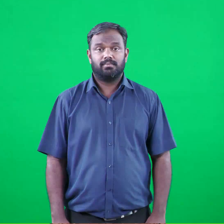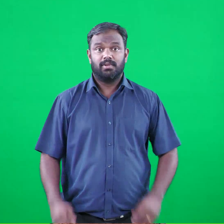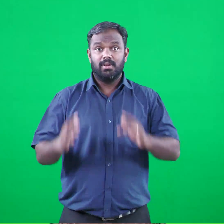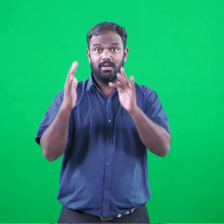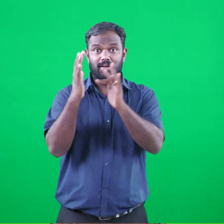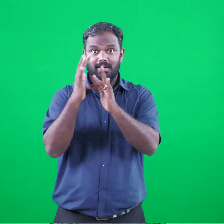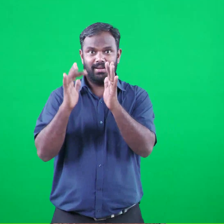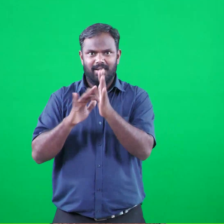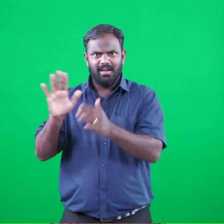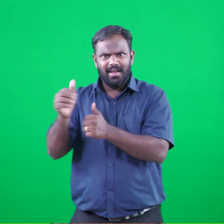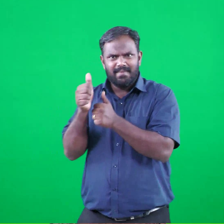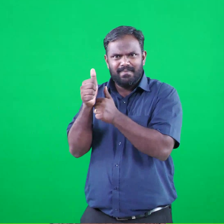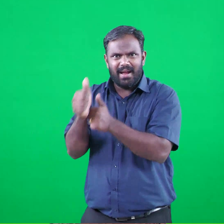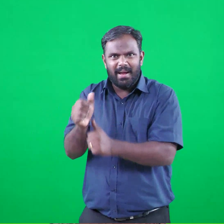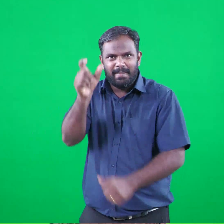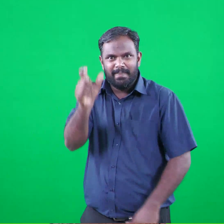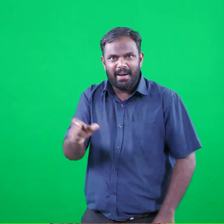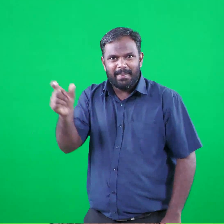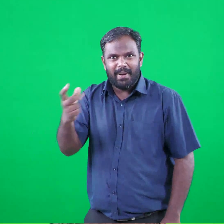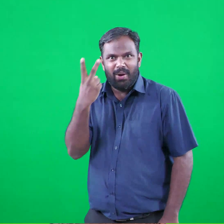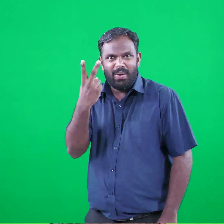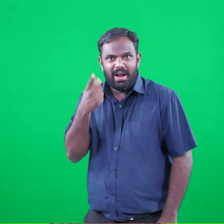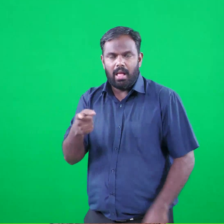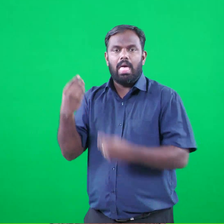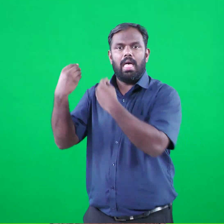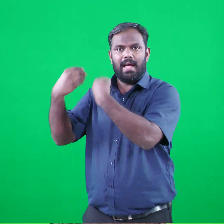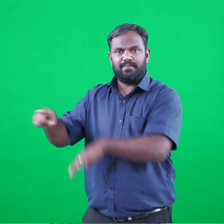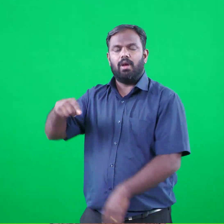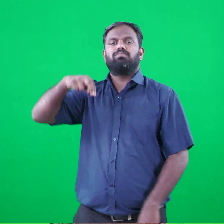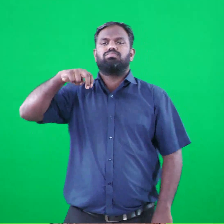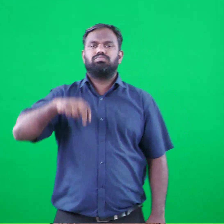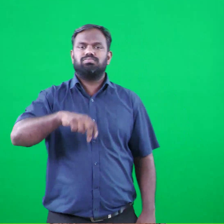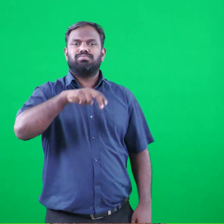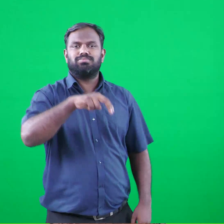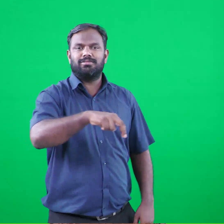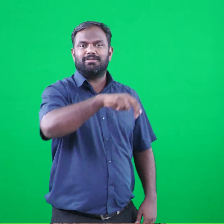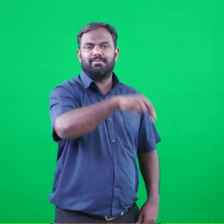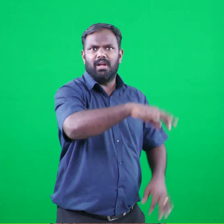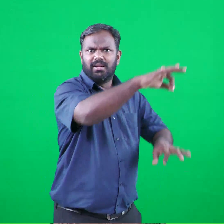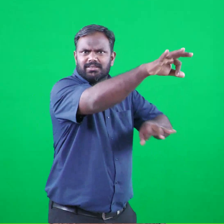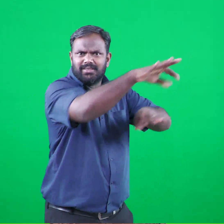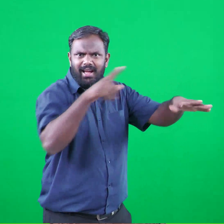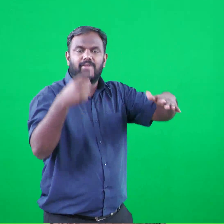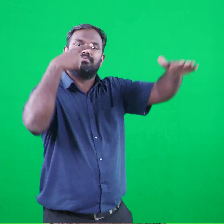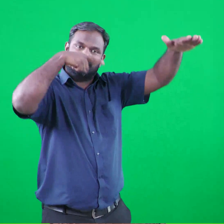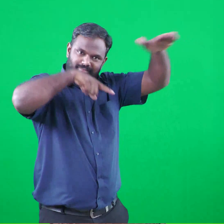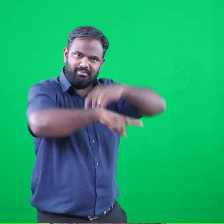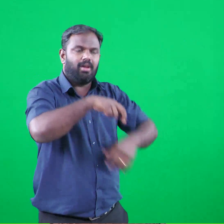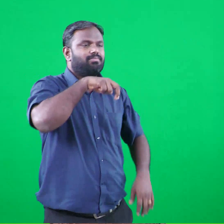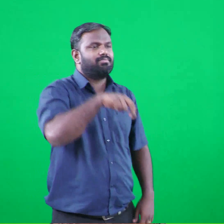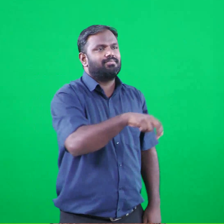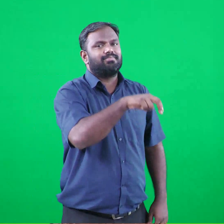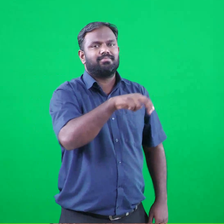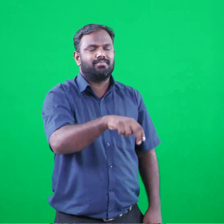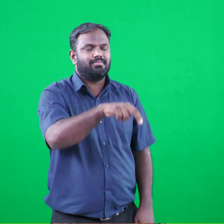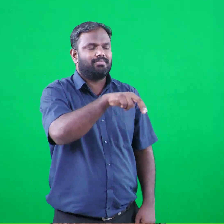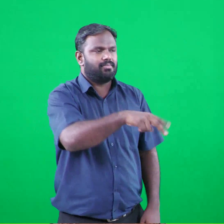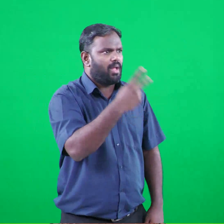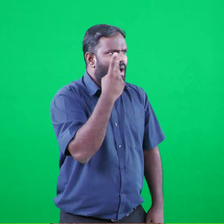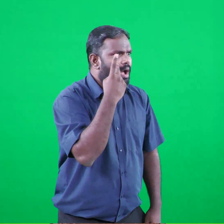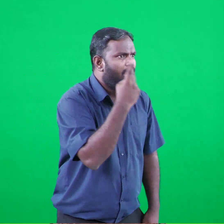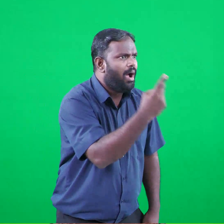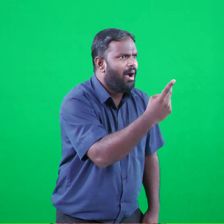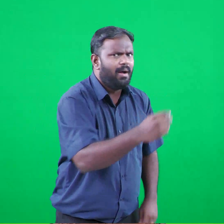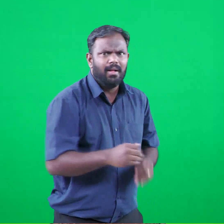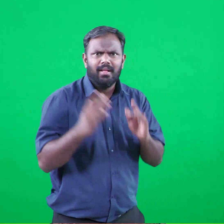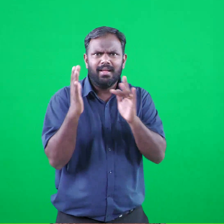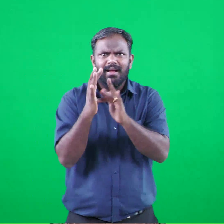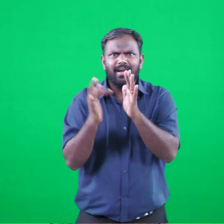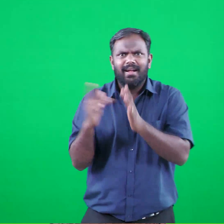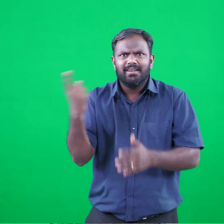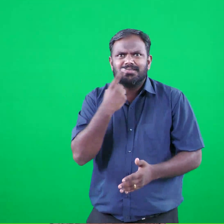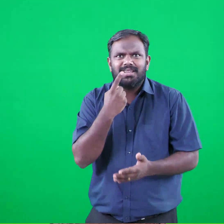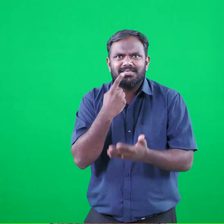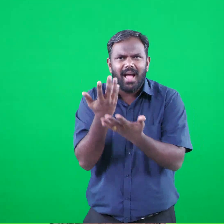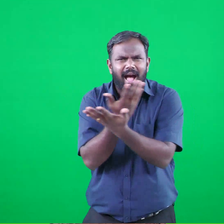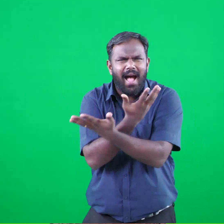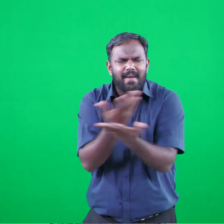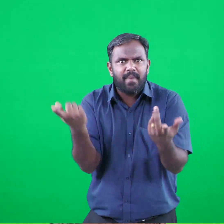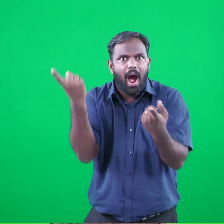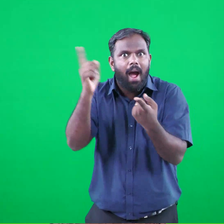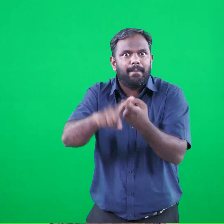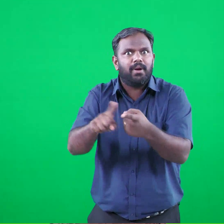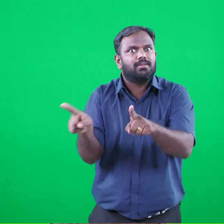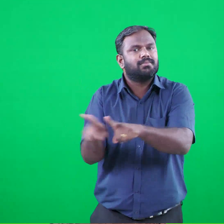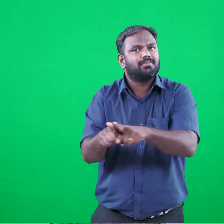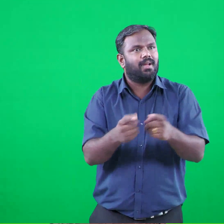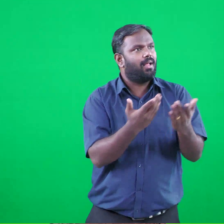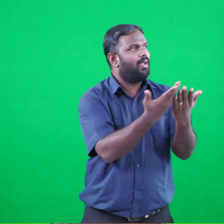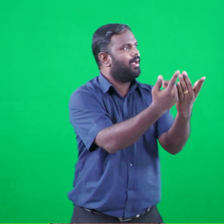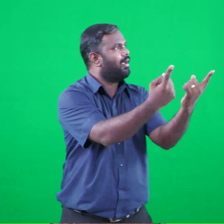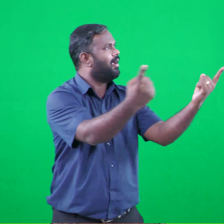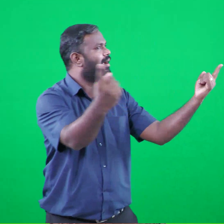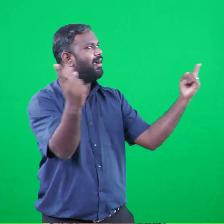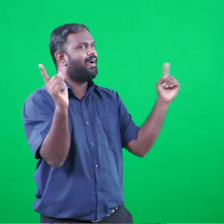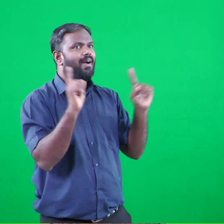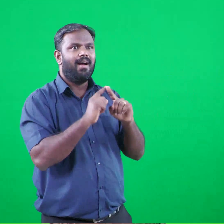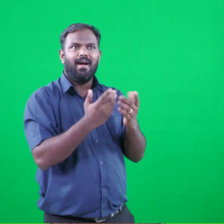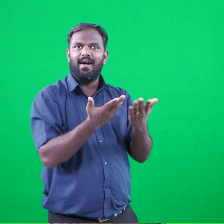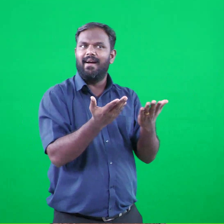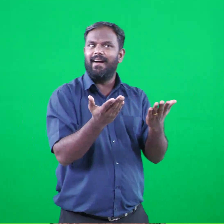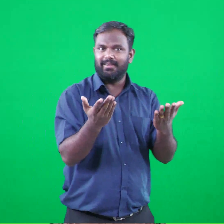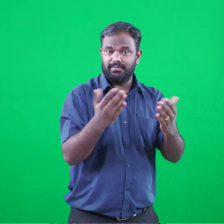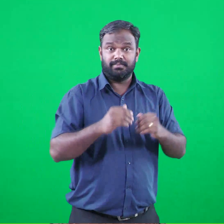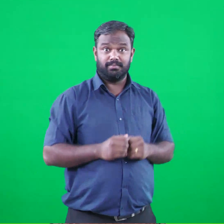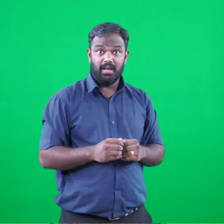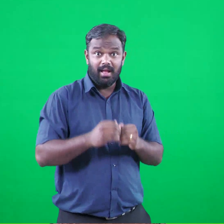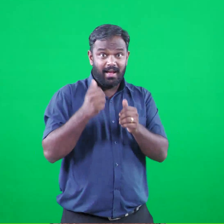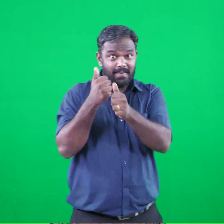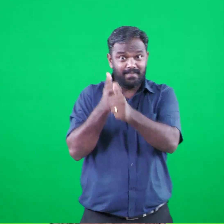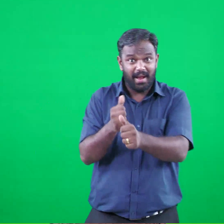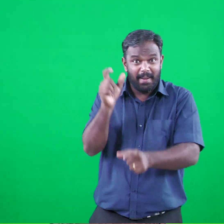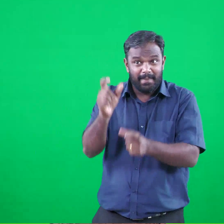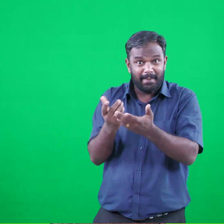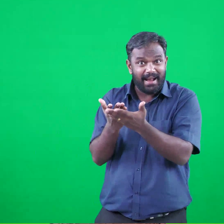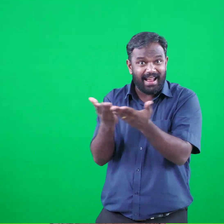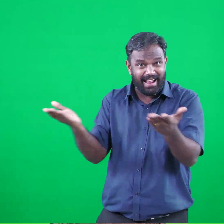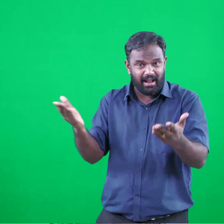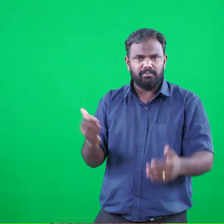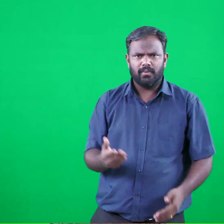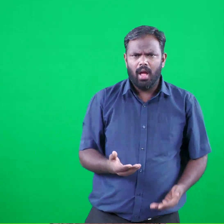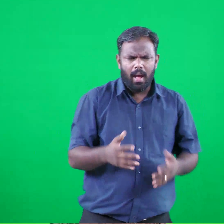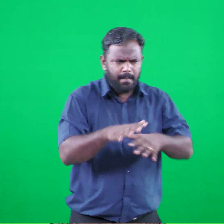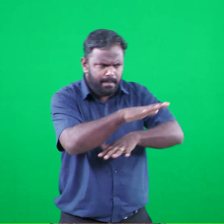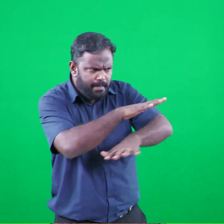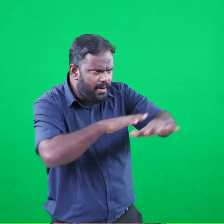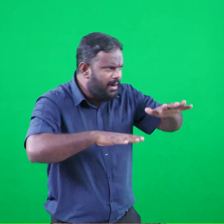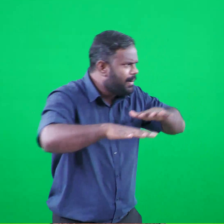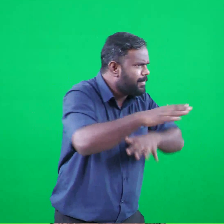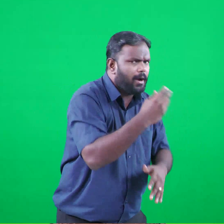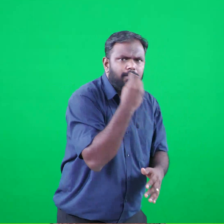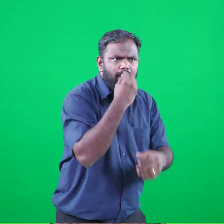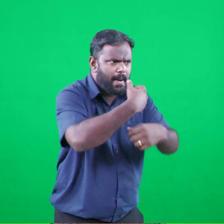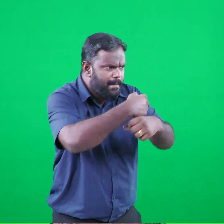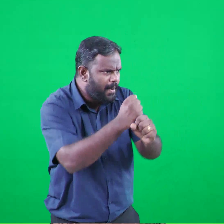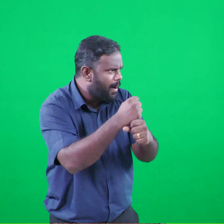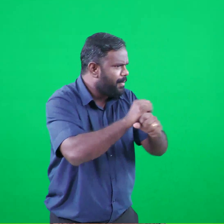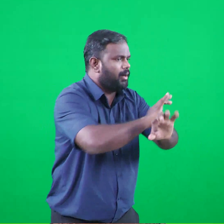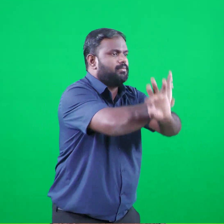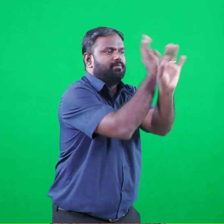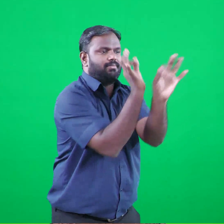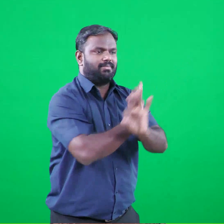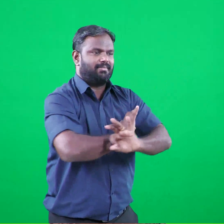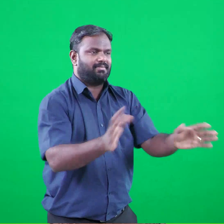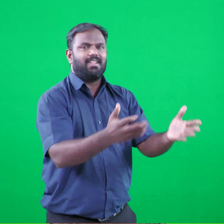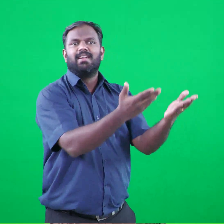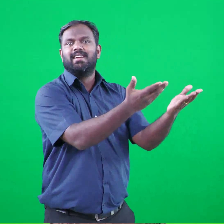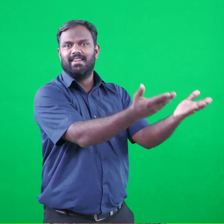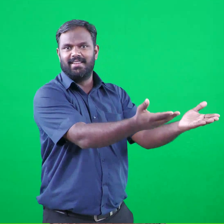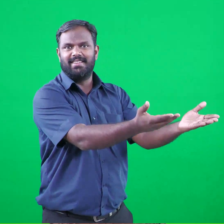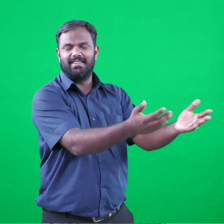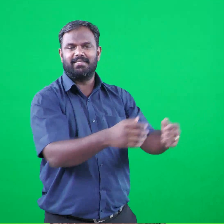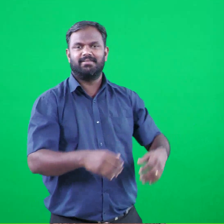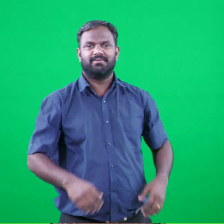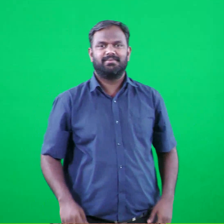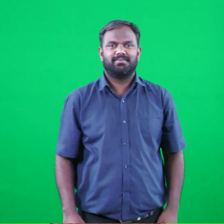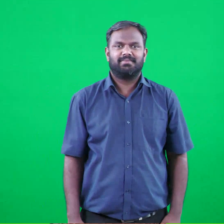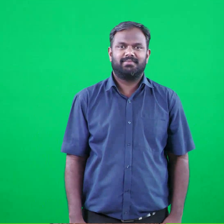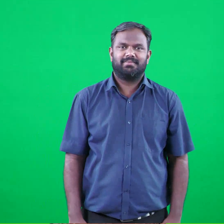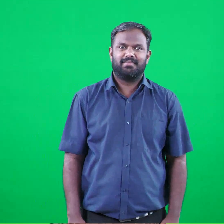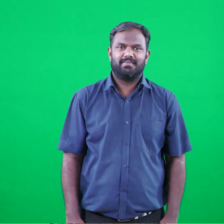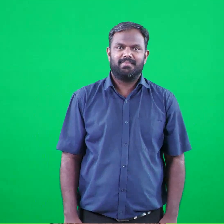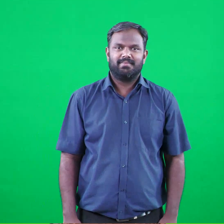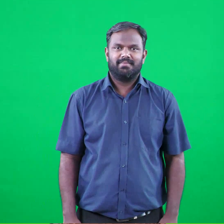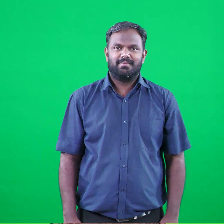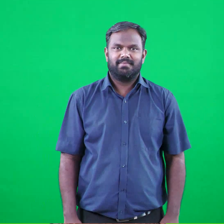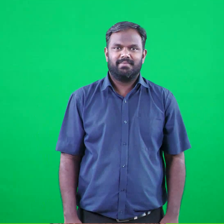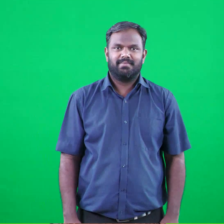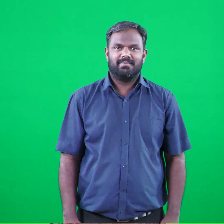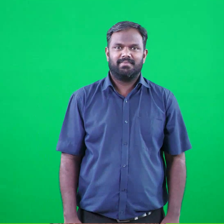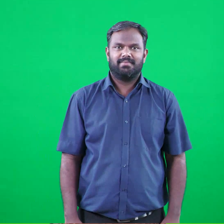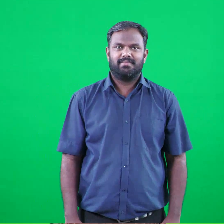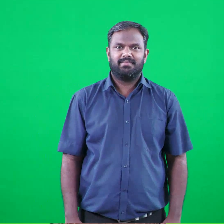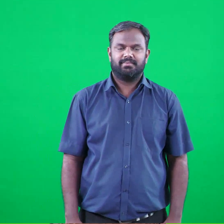So the disciples left and went into the city, where they found everything as Jesus had described. And they prepared the Passover.